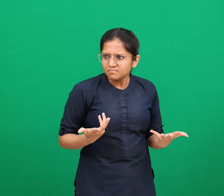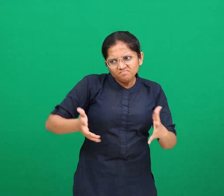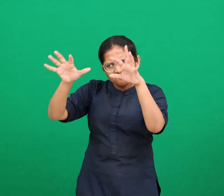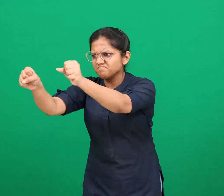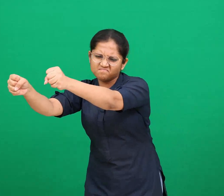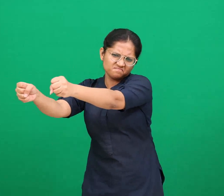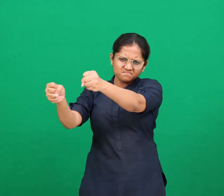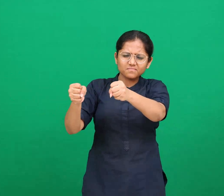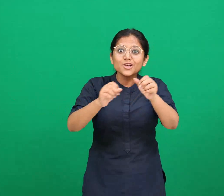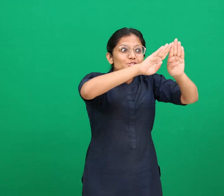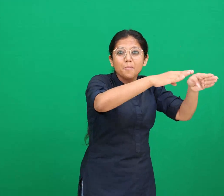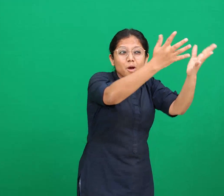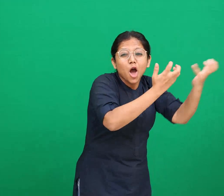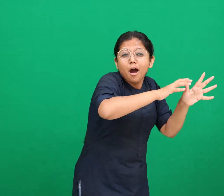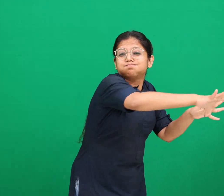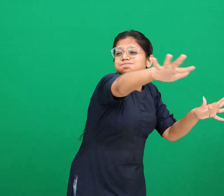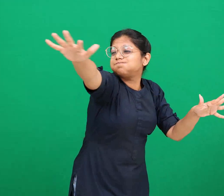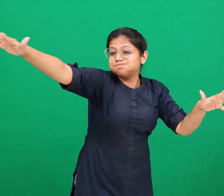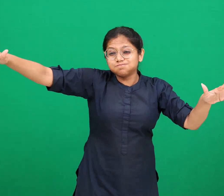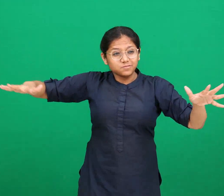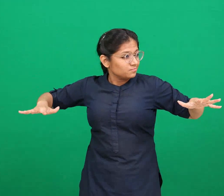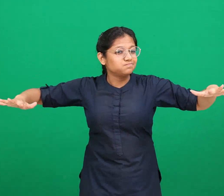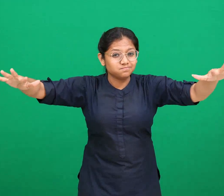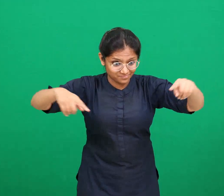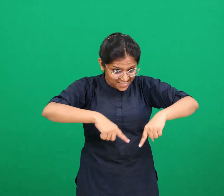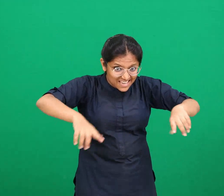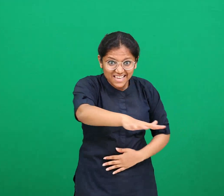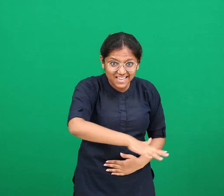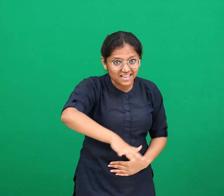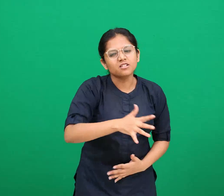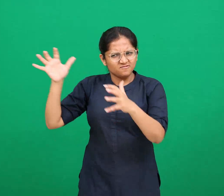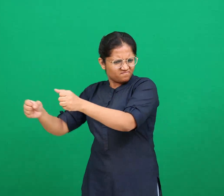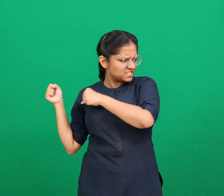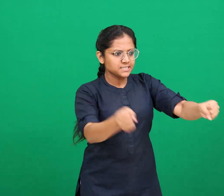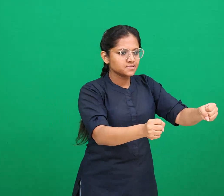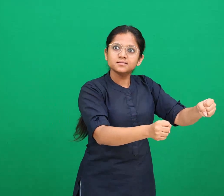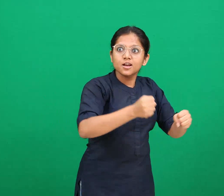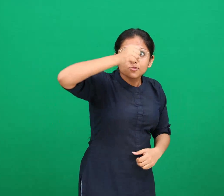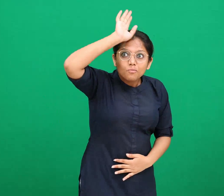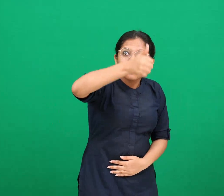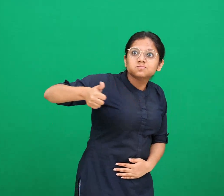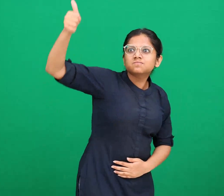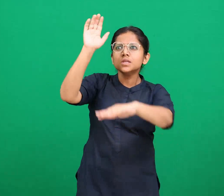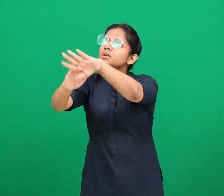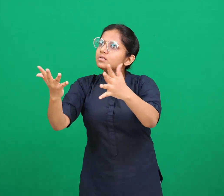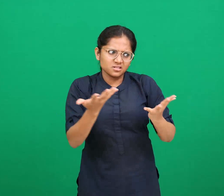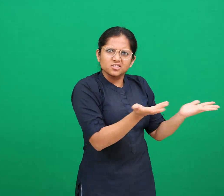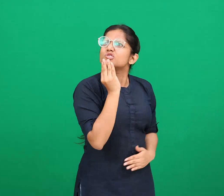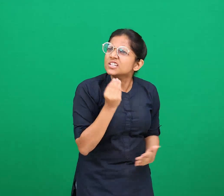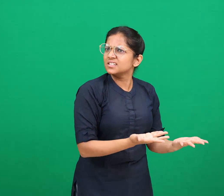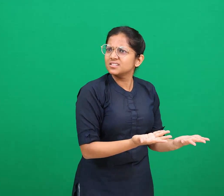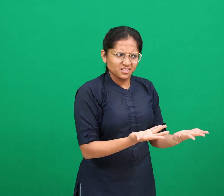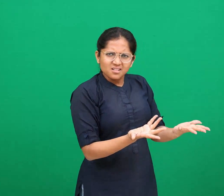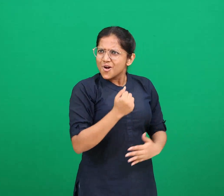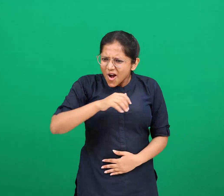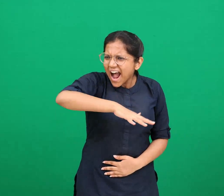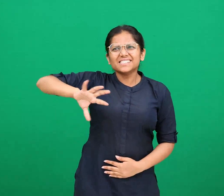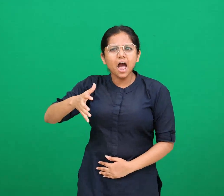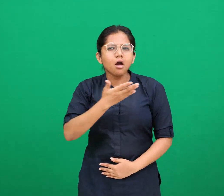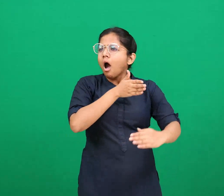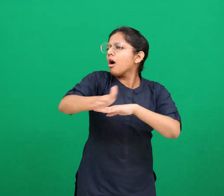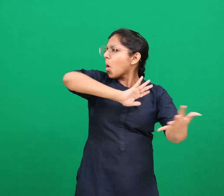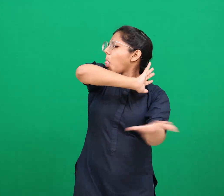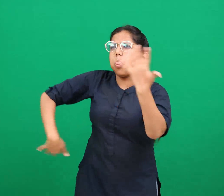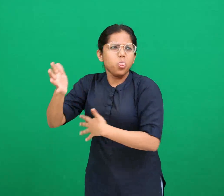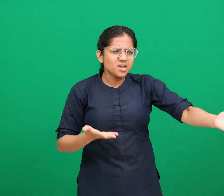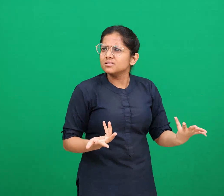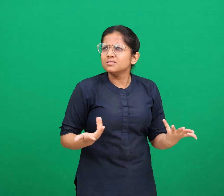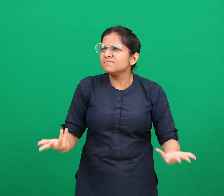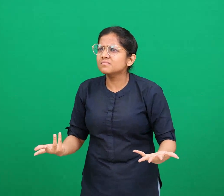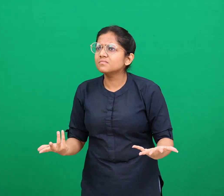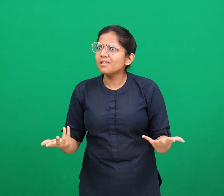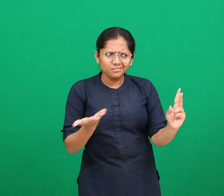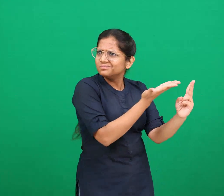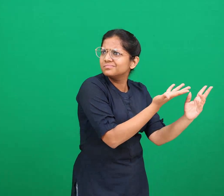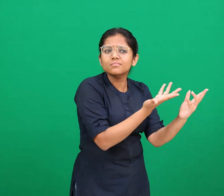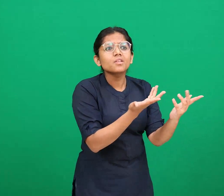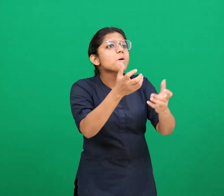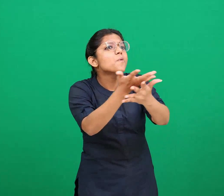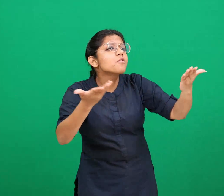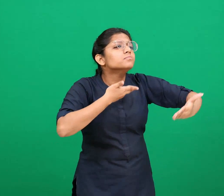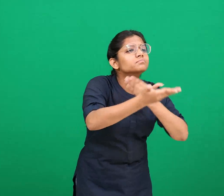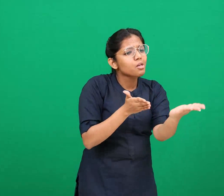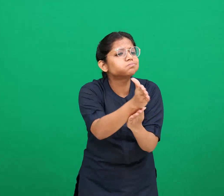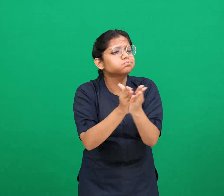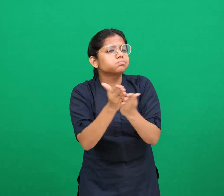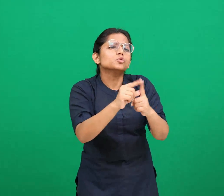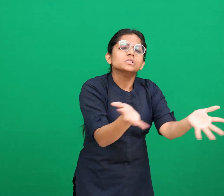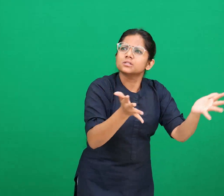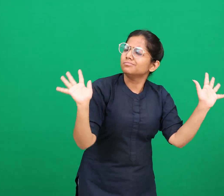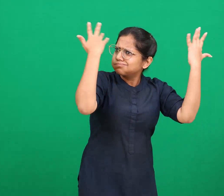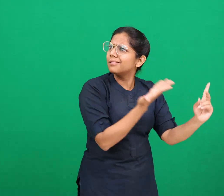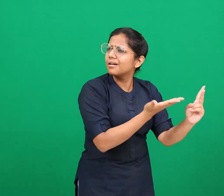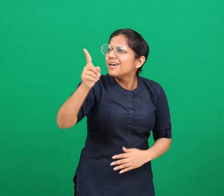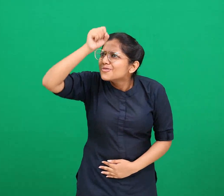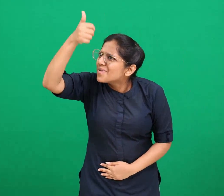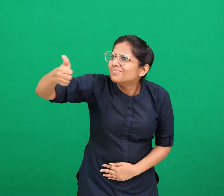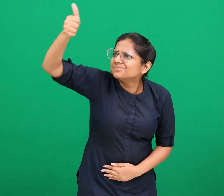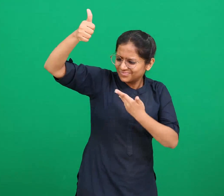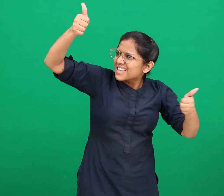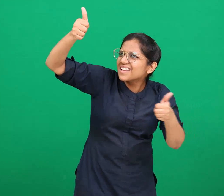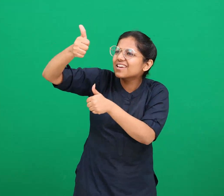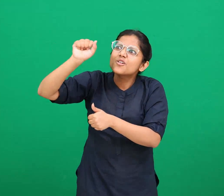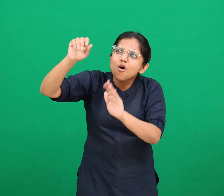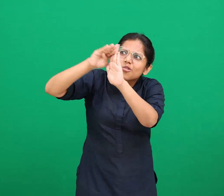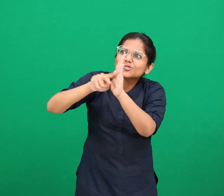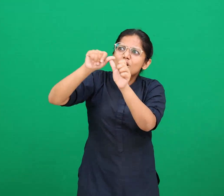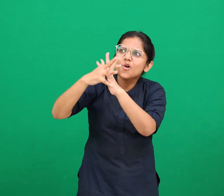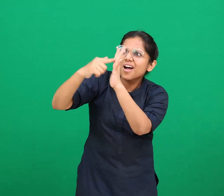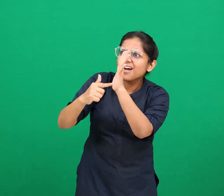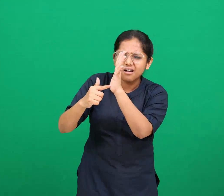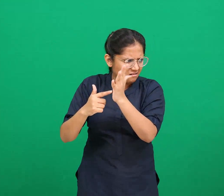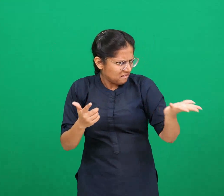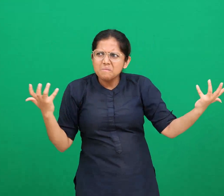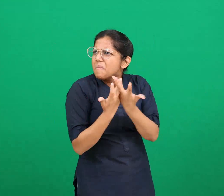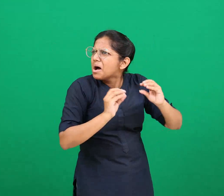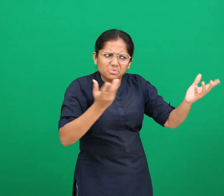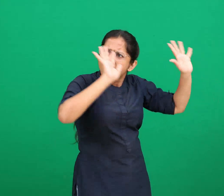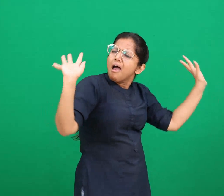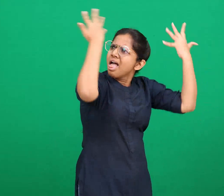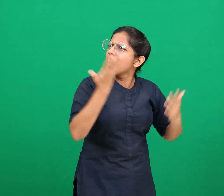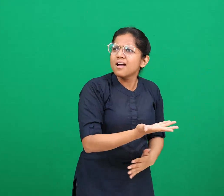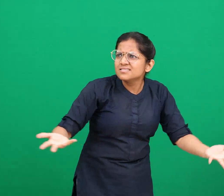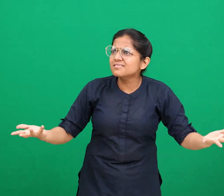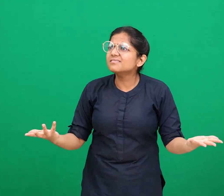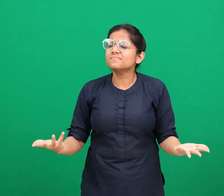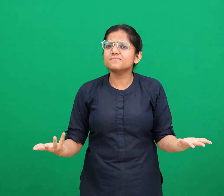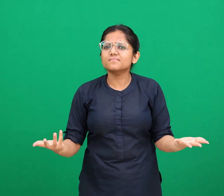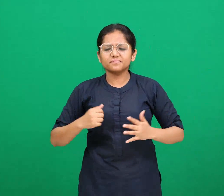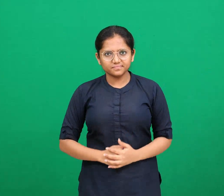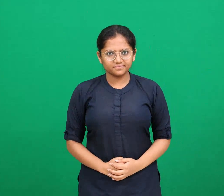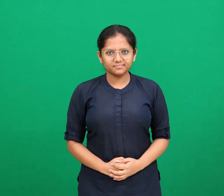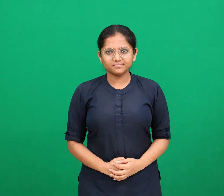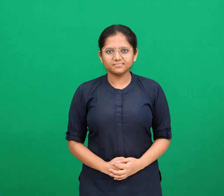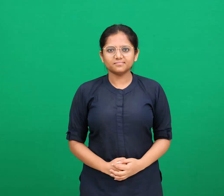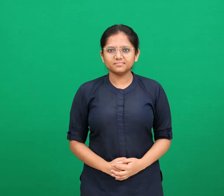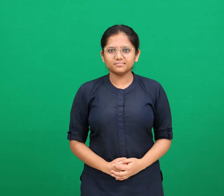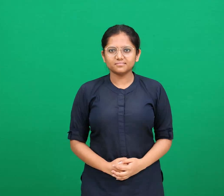They brought them to the magistrates and said, "These men are Jews and are throwing our city into turmoil by promoting customs that are unlawful for us Romans to adopt or practice."